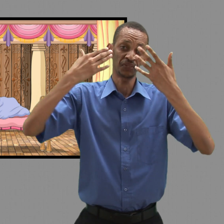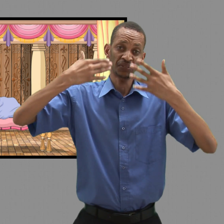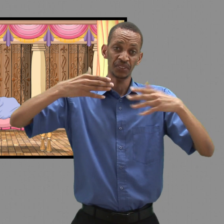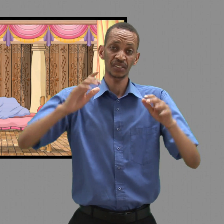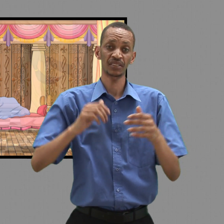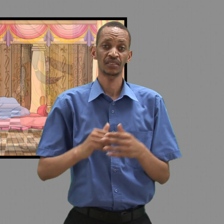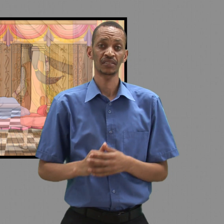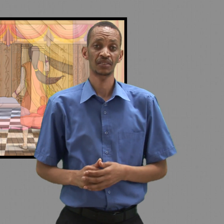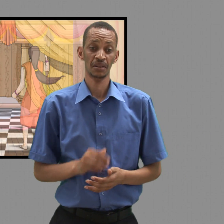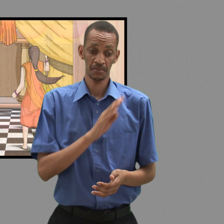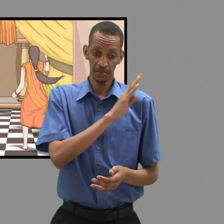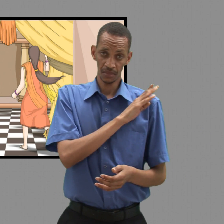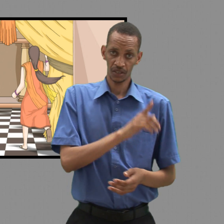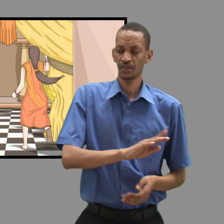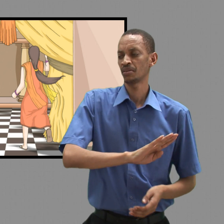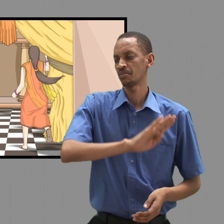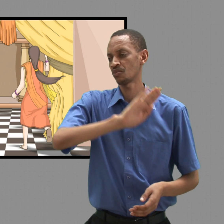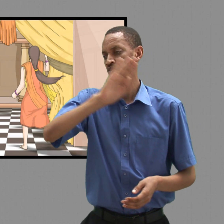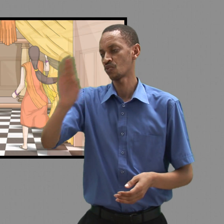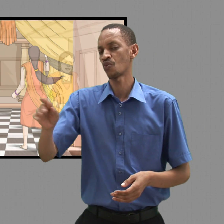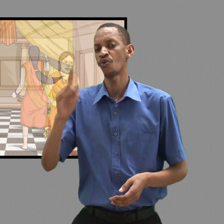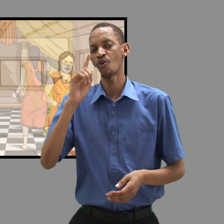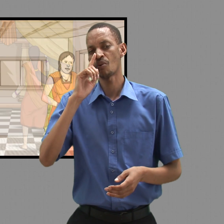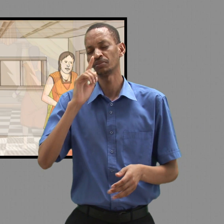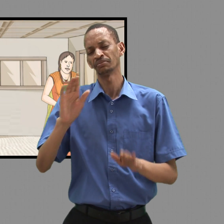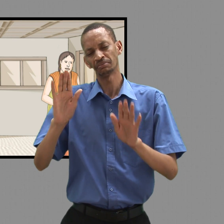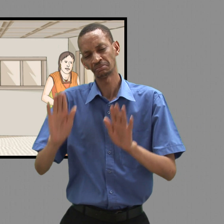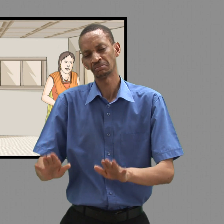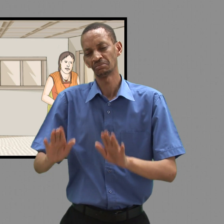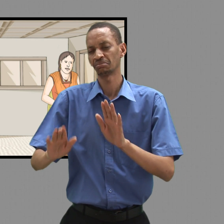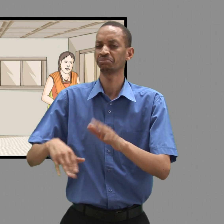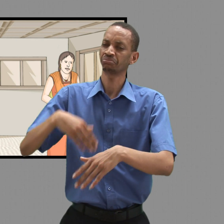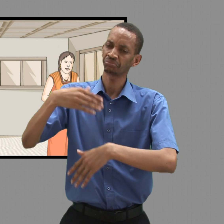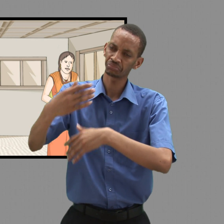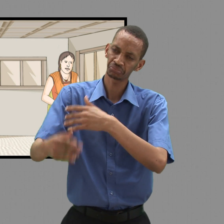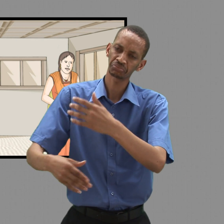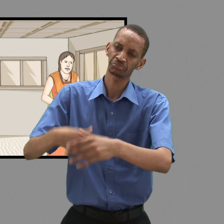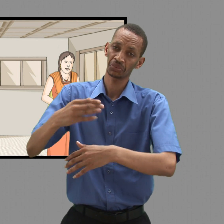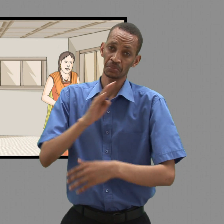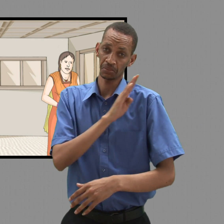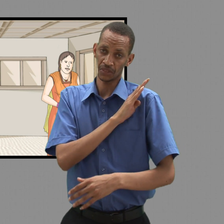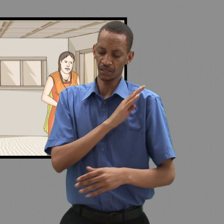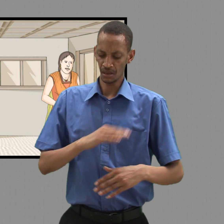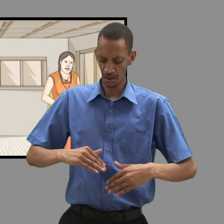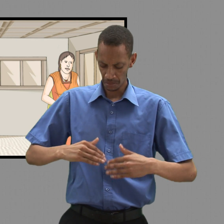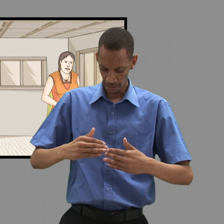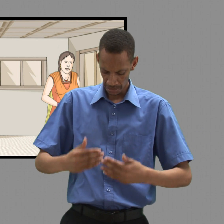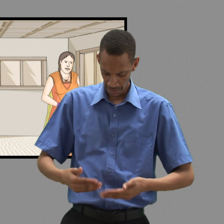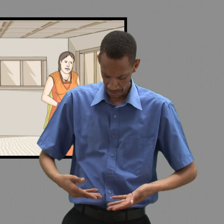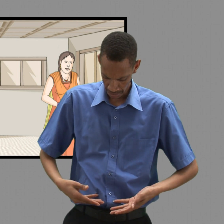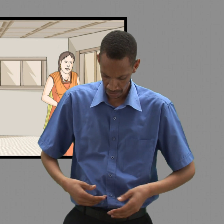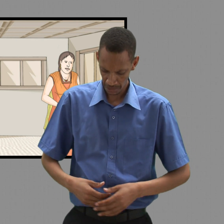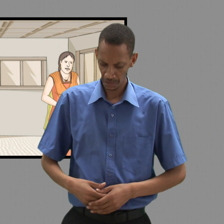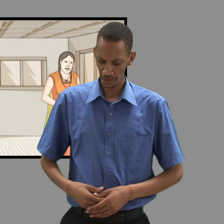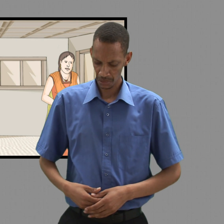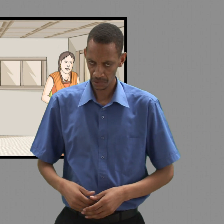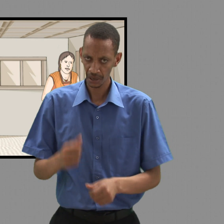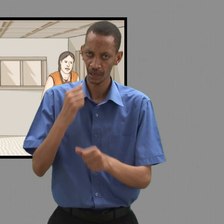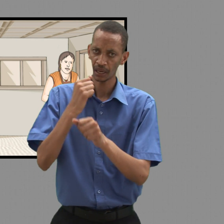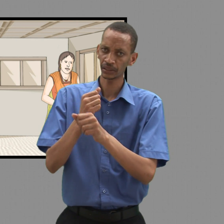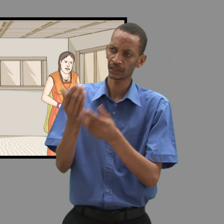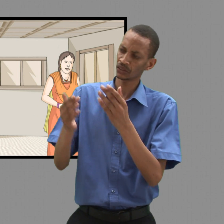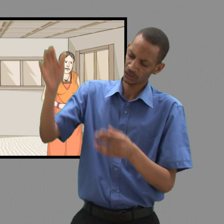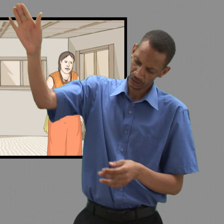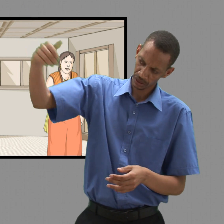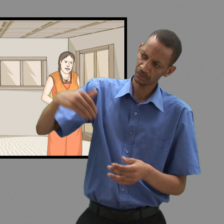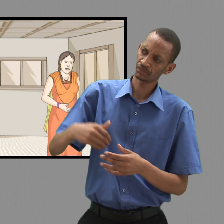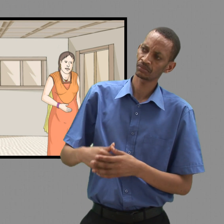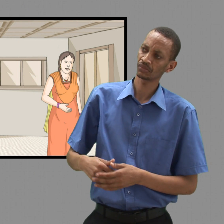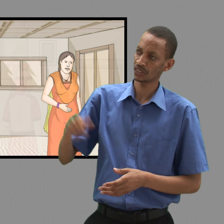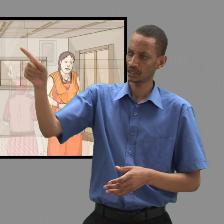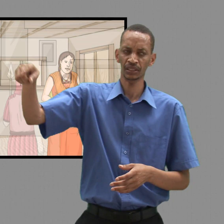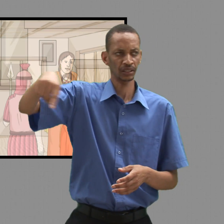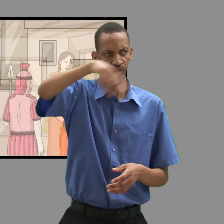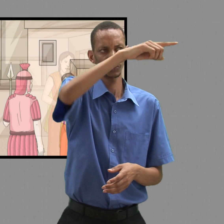(Now she had just purified herself from her uncleanness.) Then she returned home.